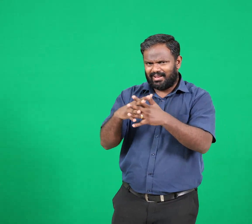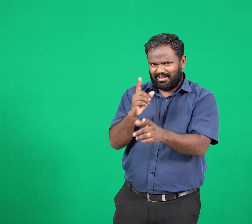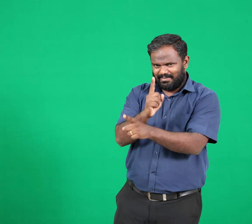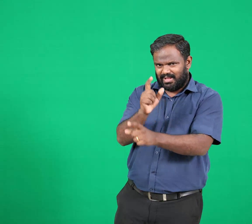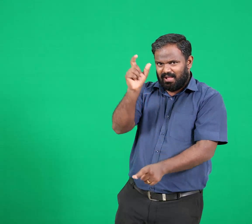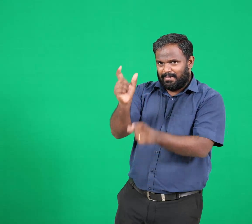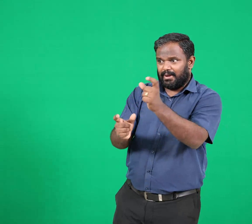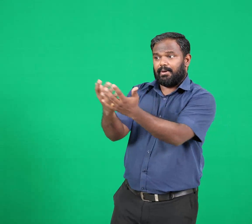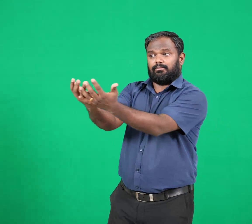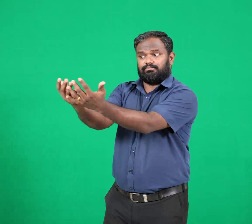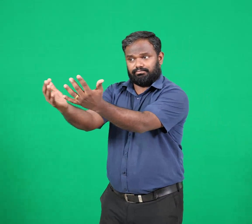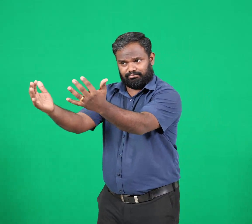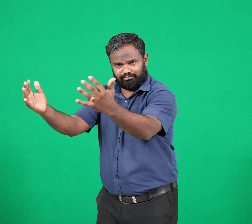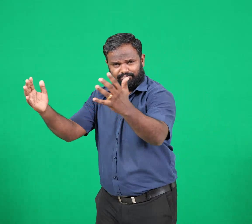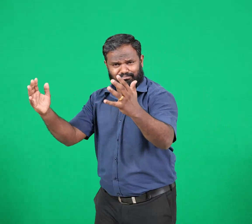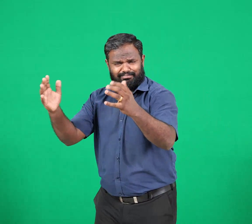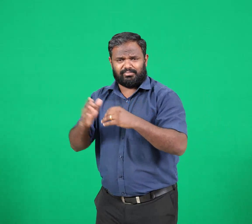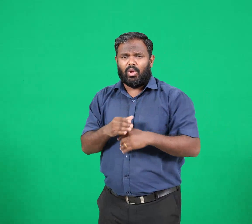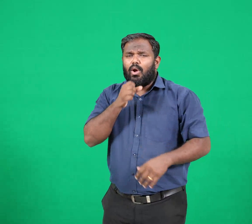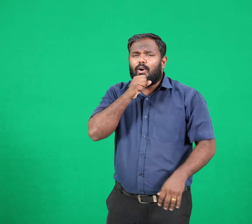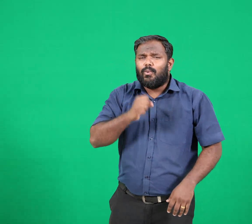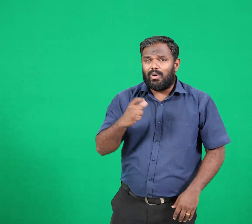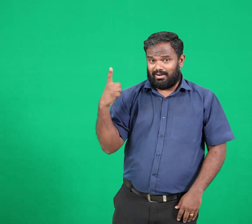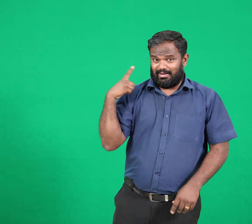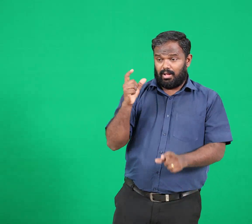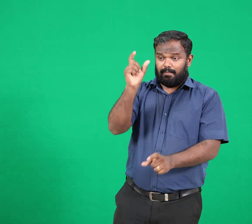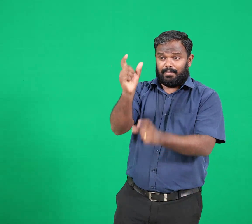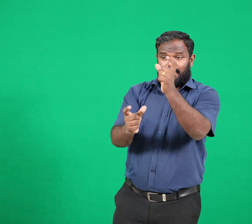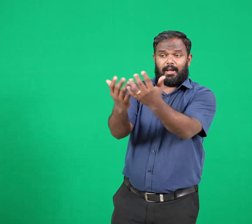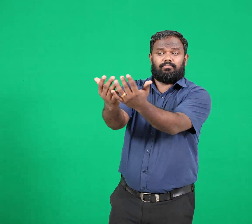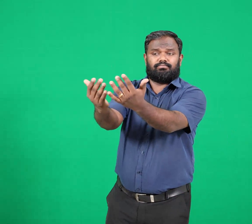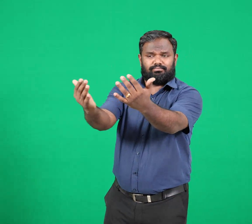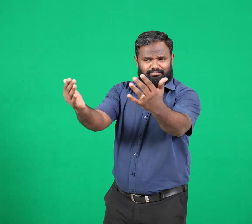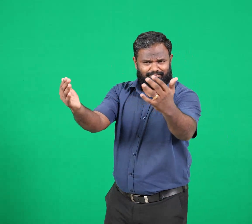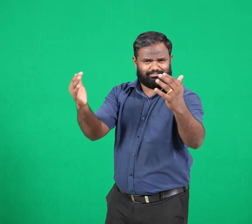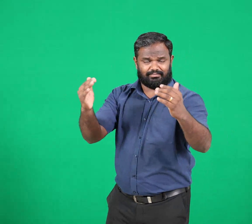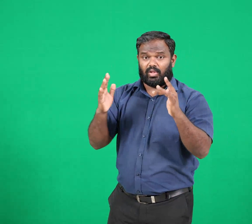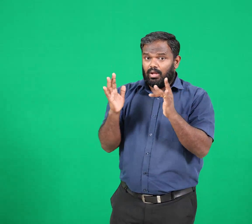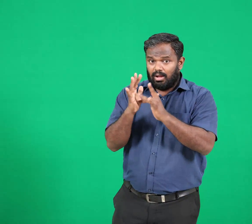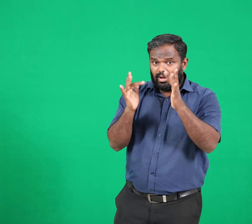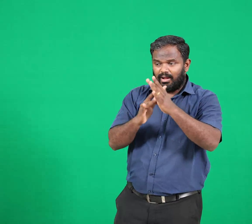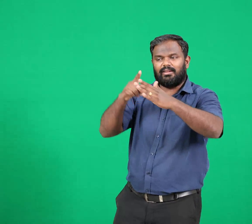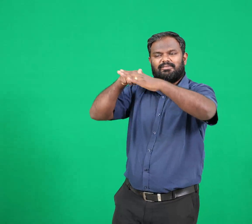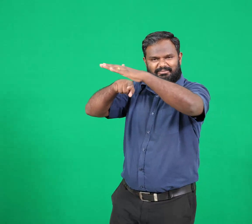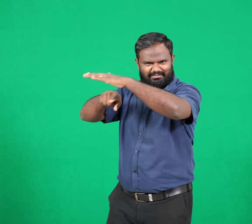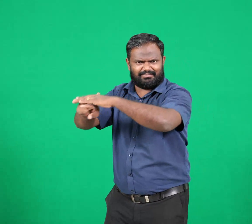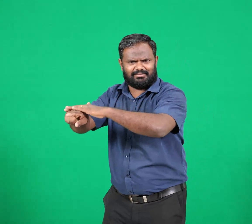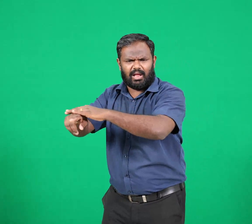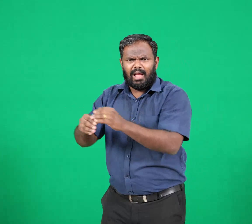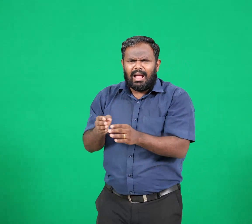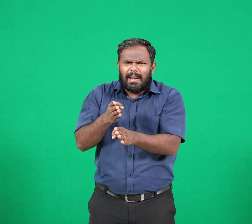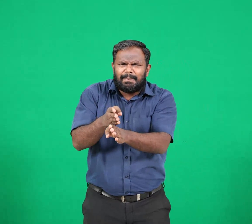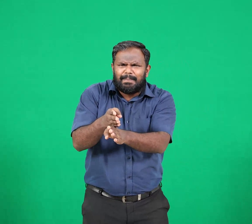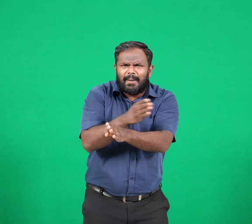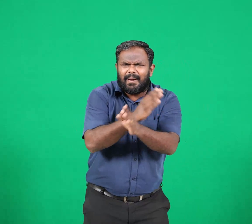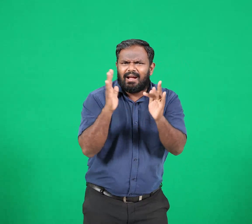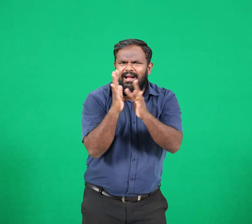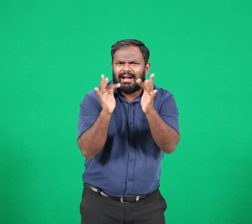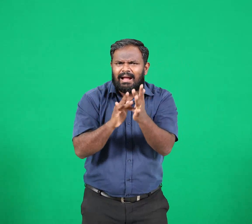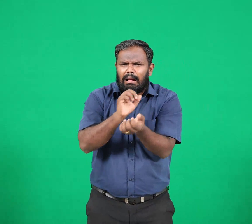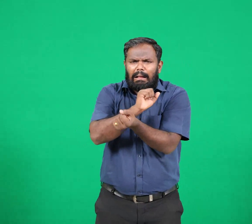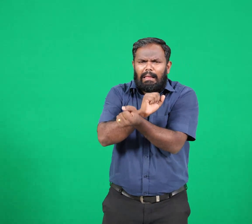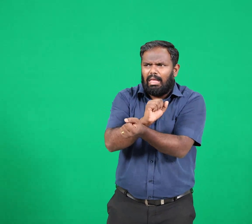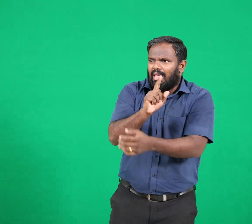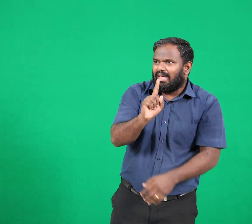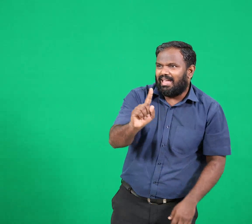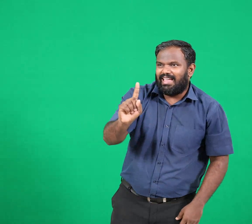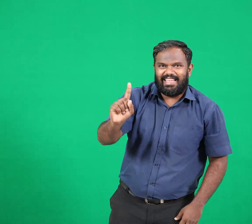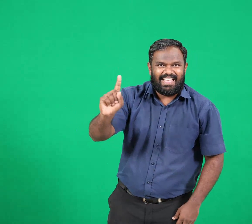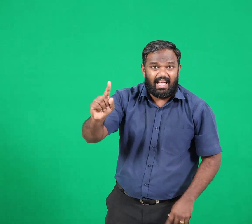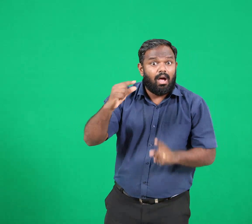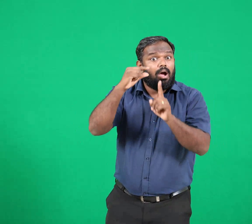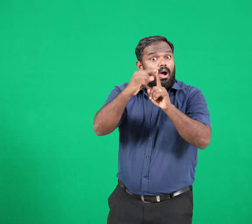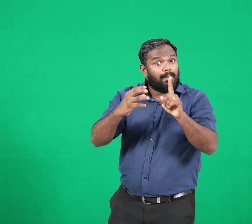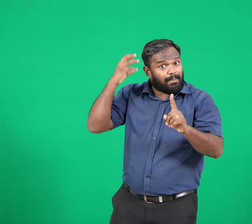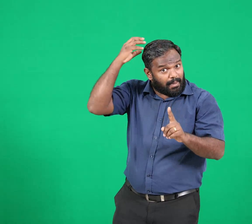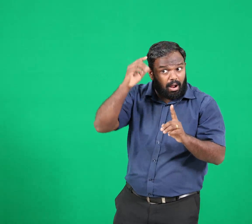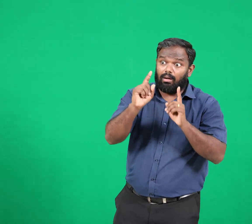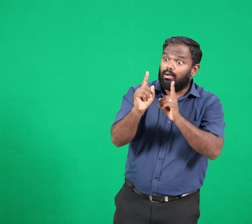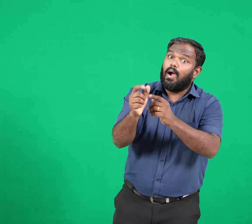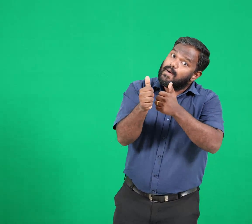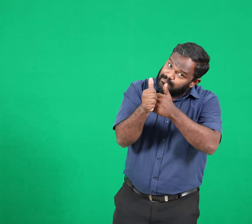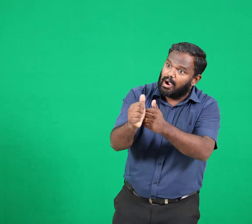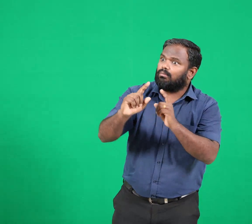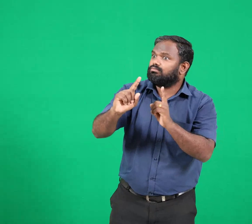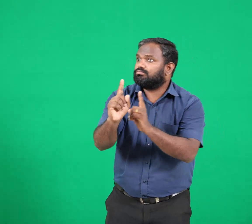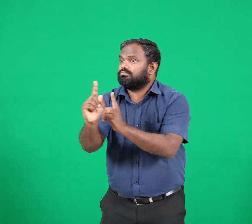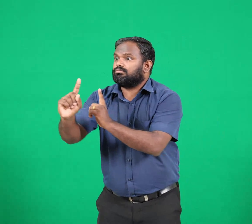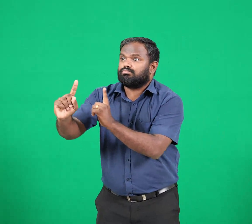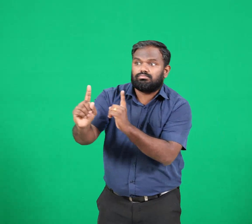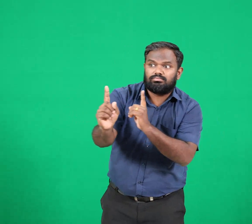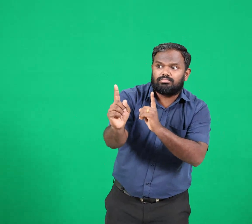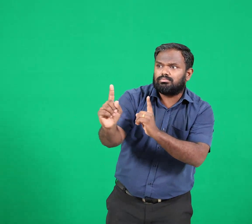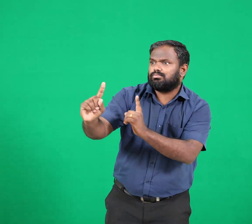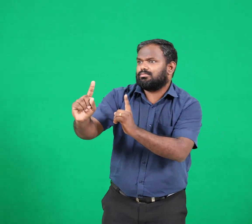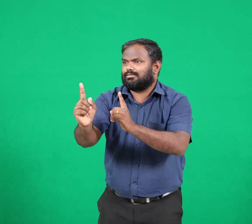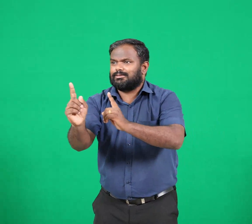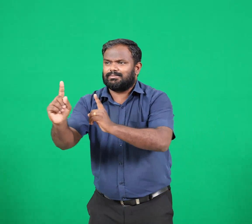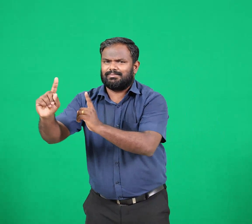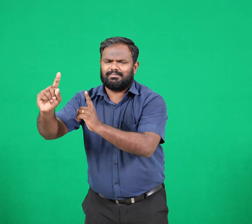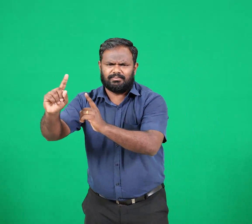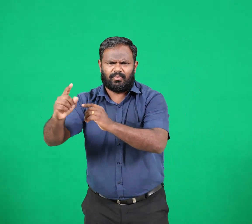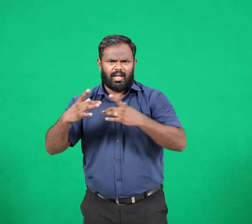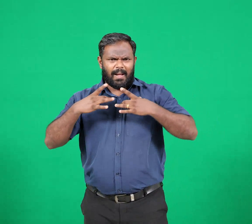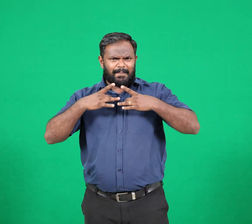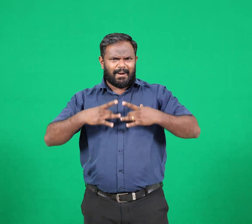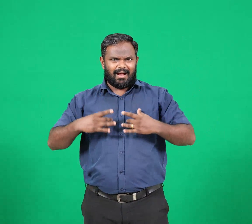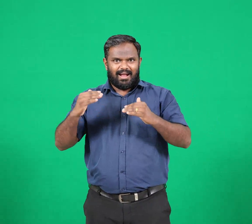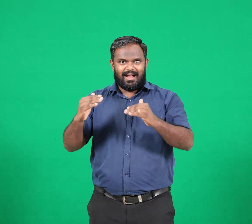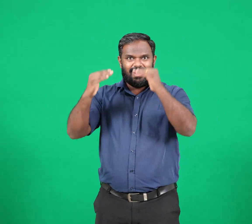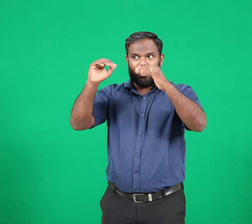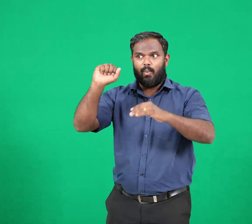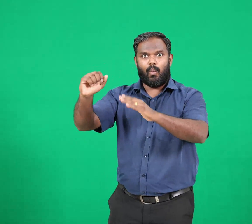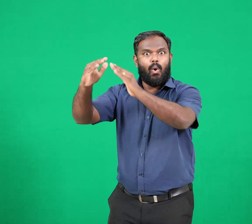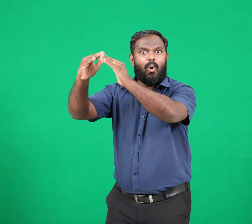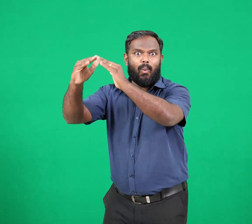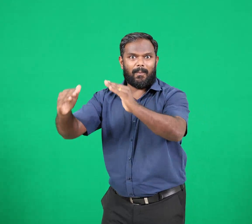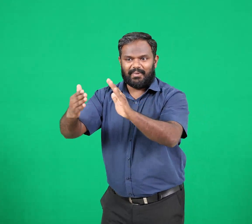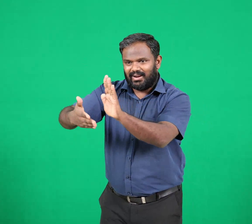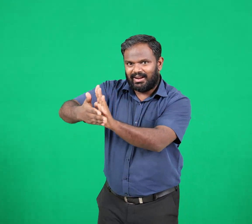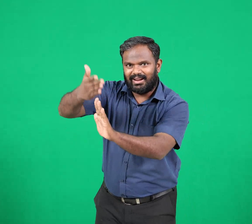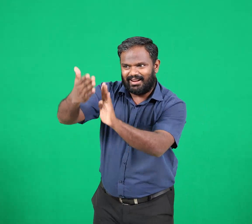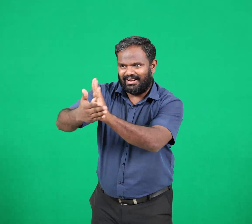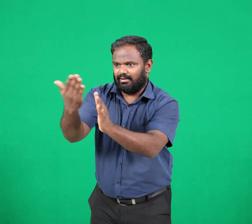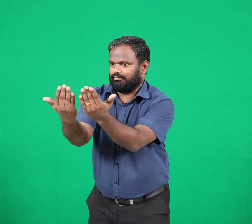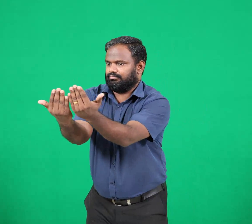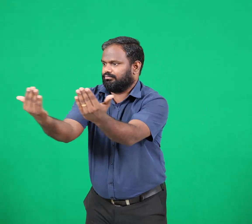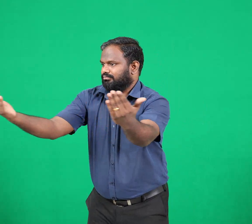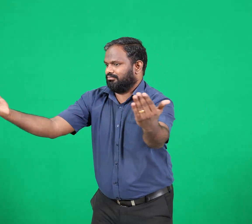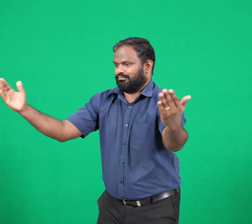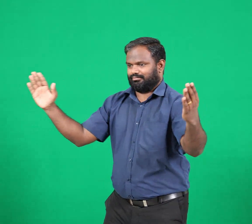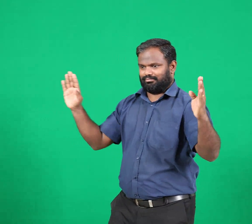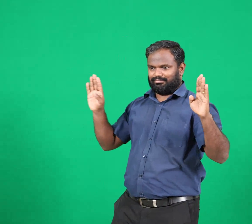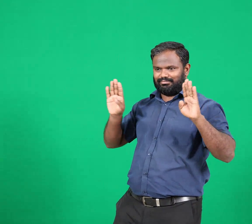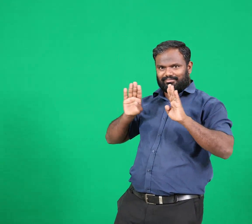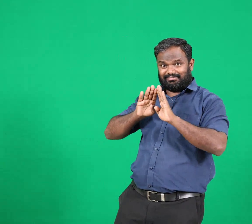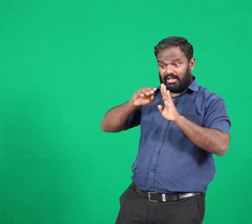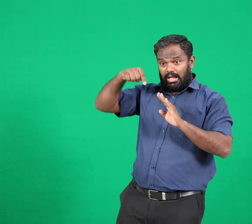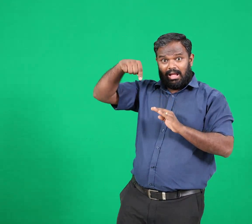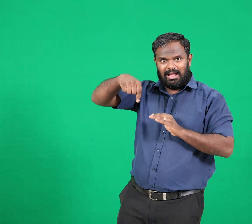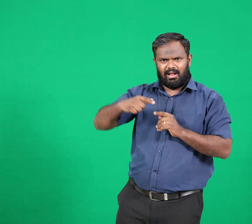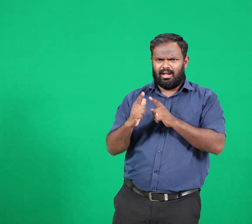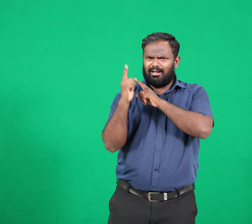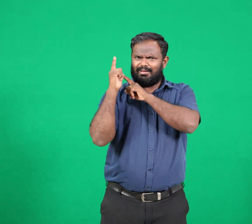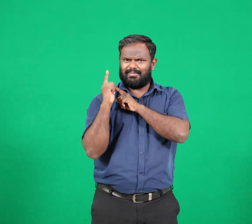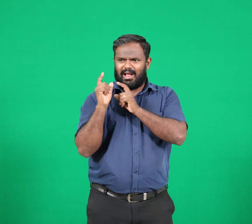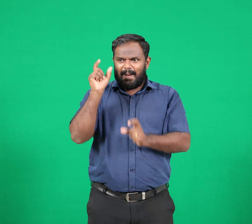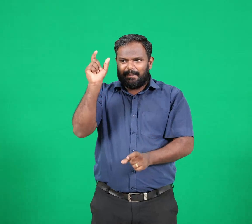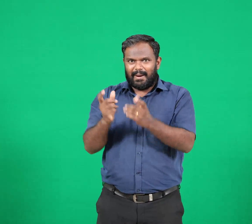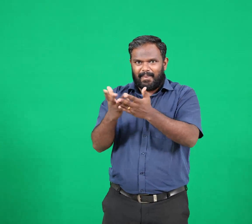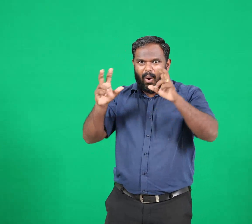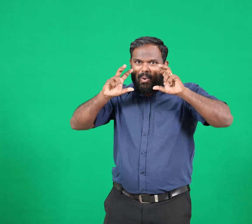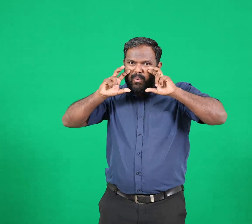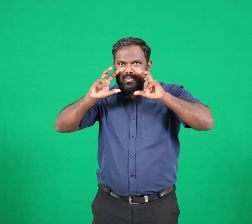But Peter followed Him at a distance, right up to the courtyard of the high priest.